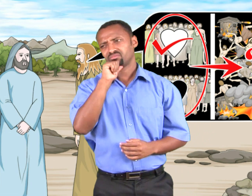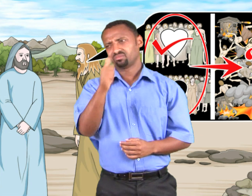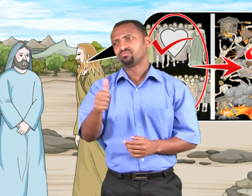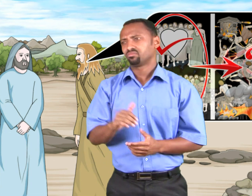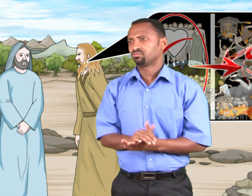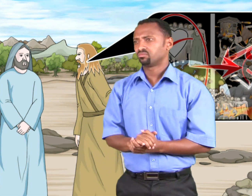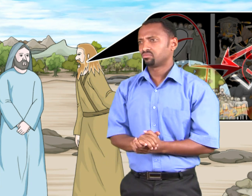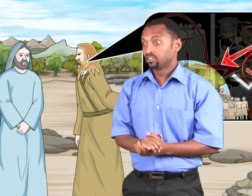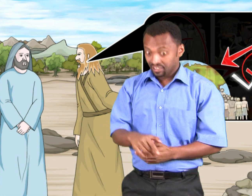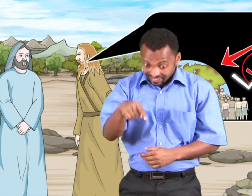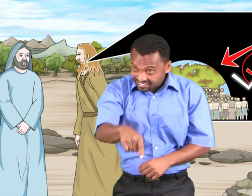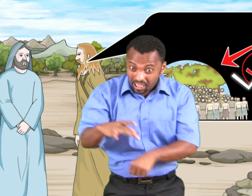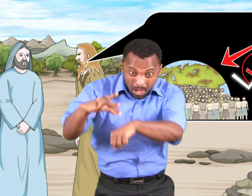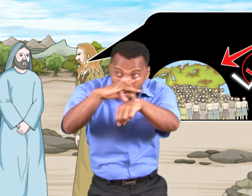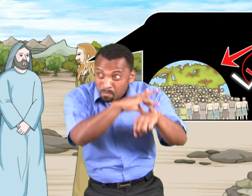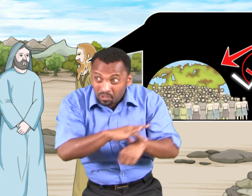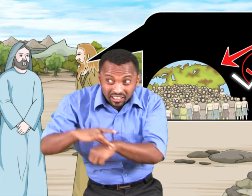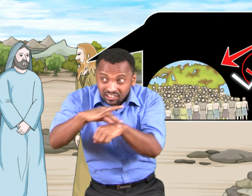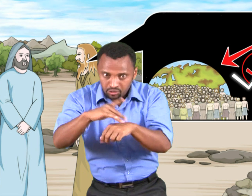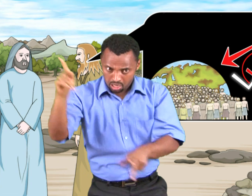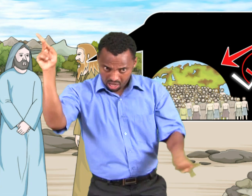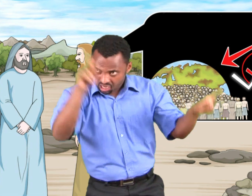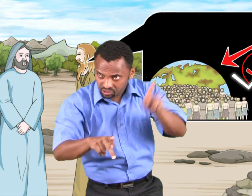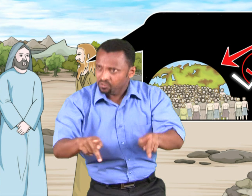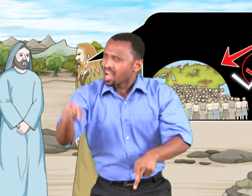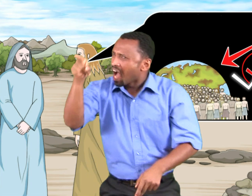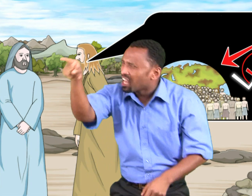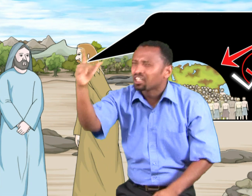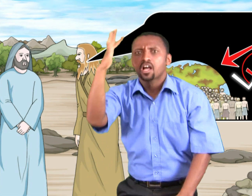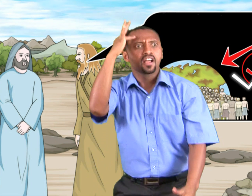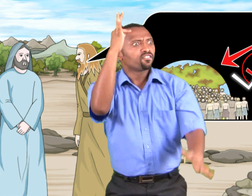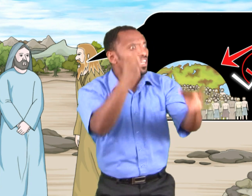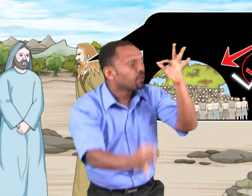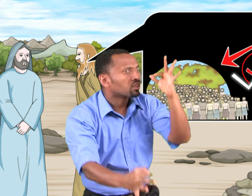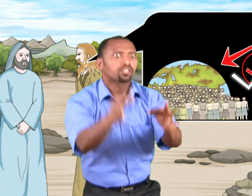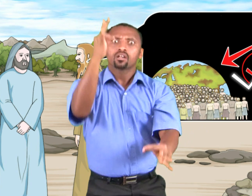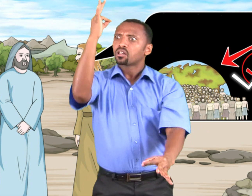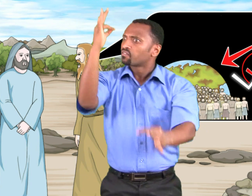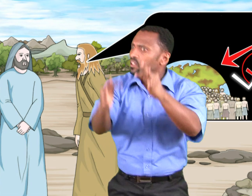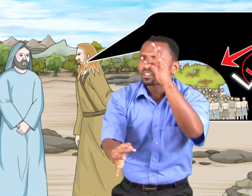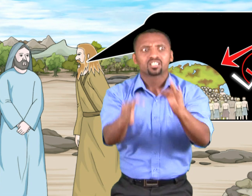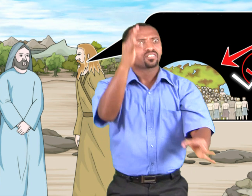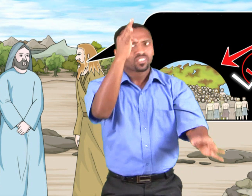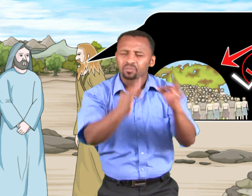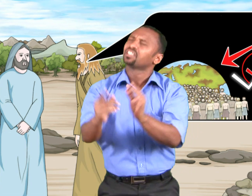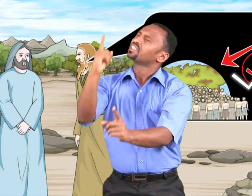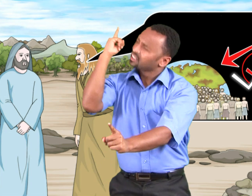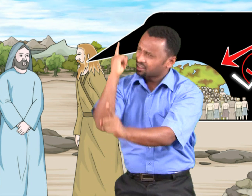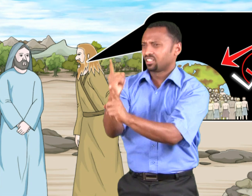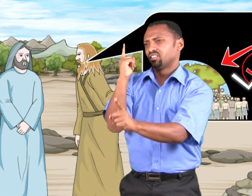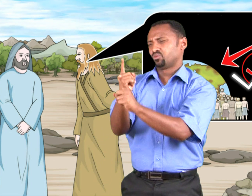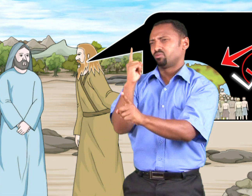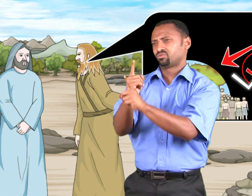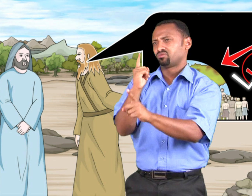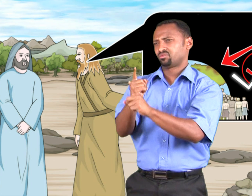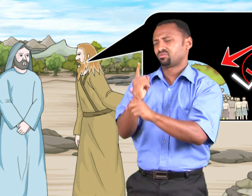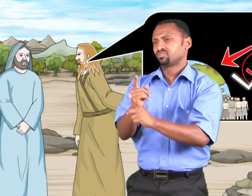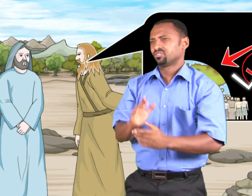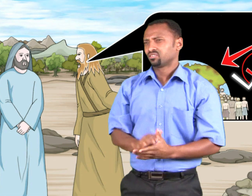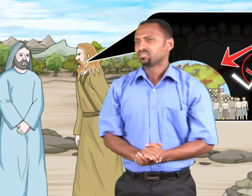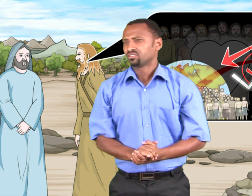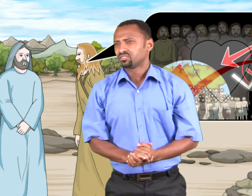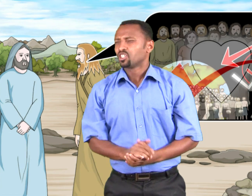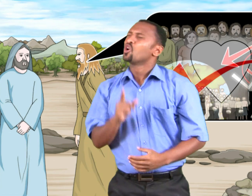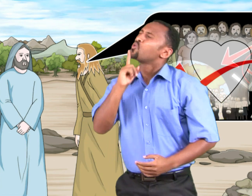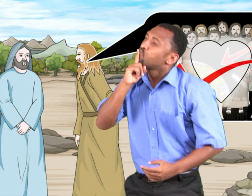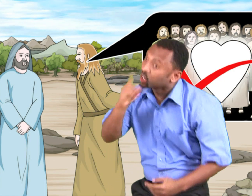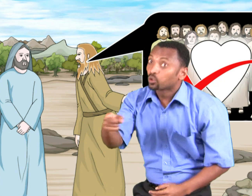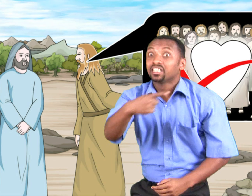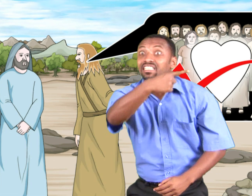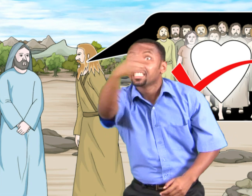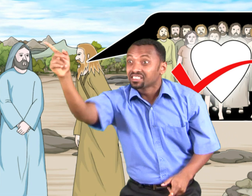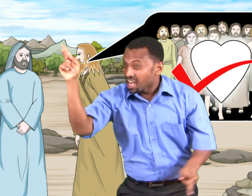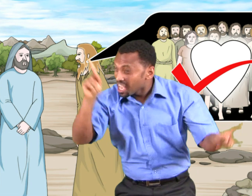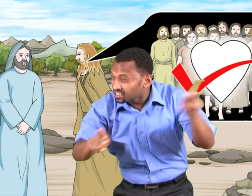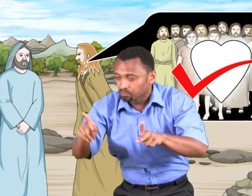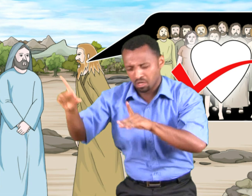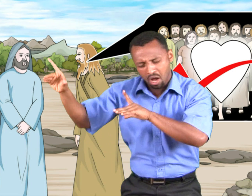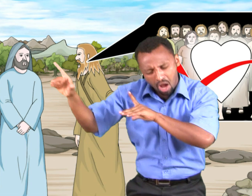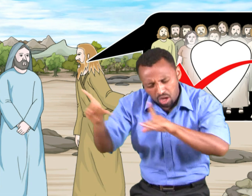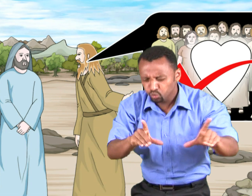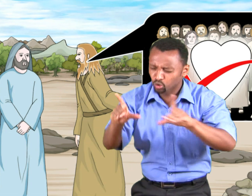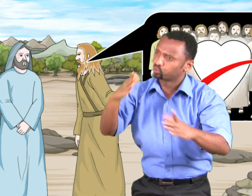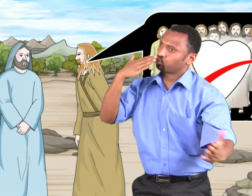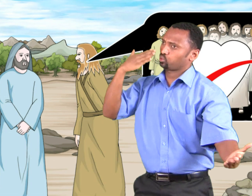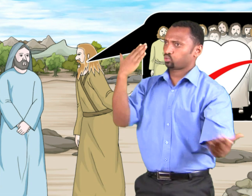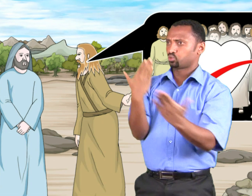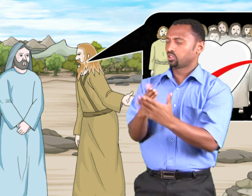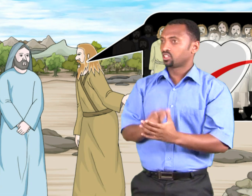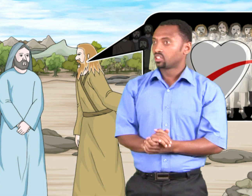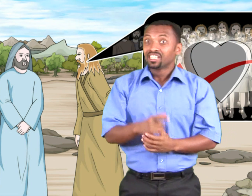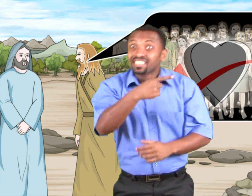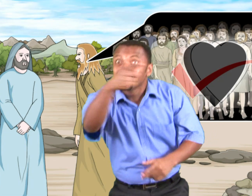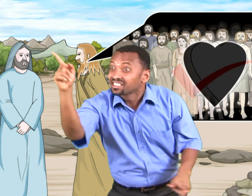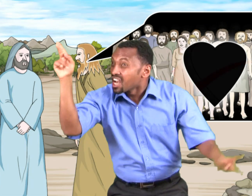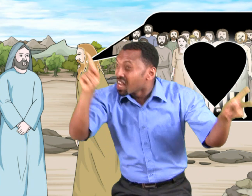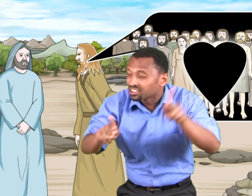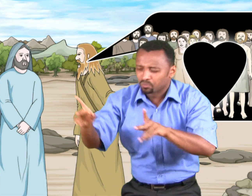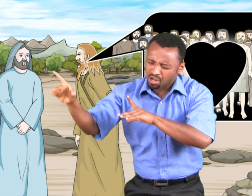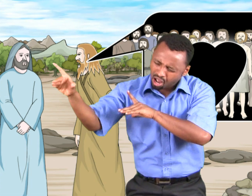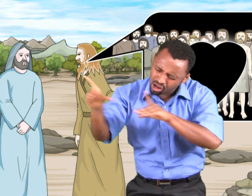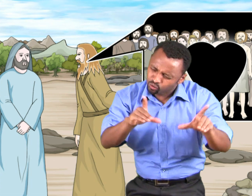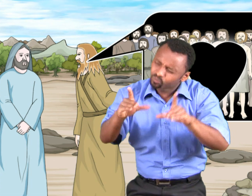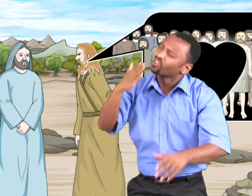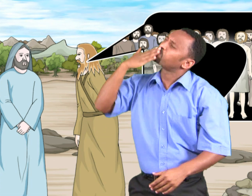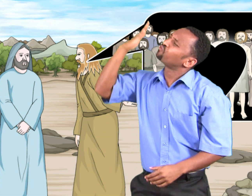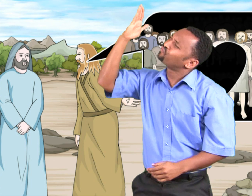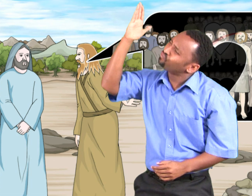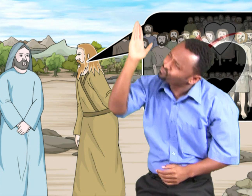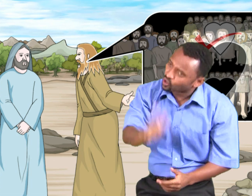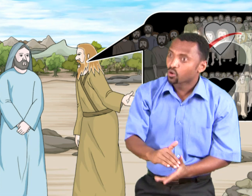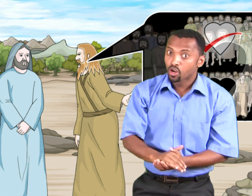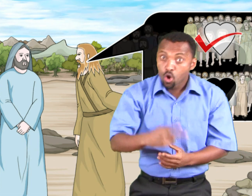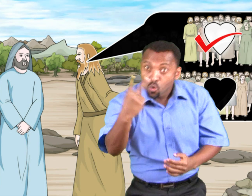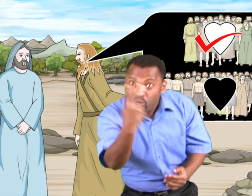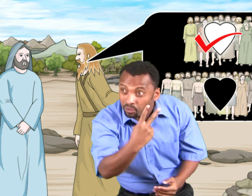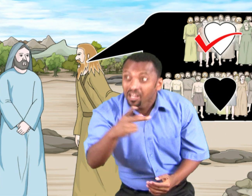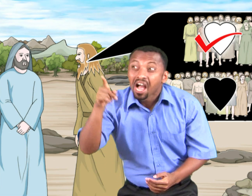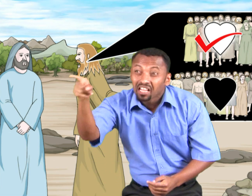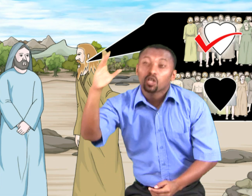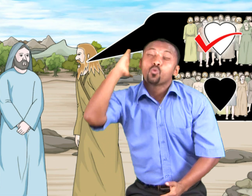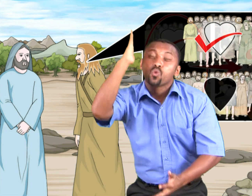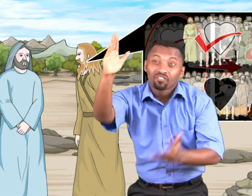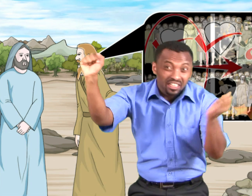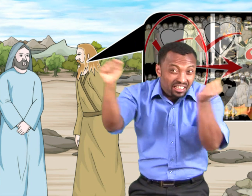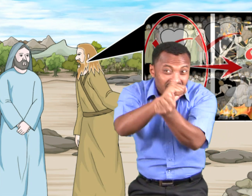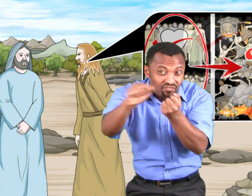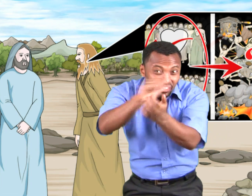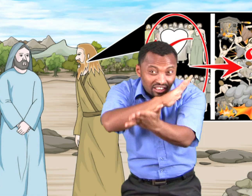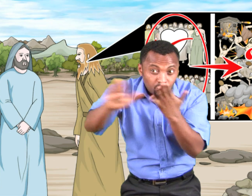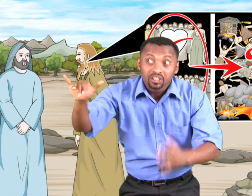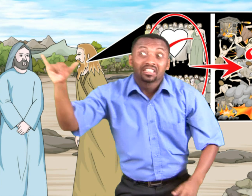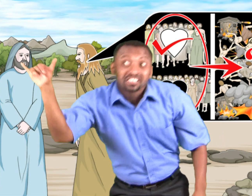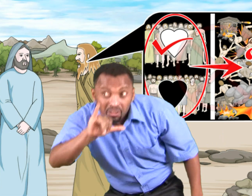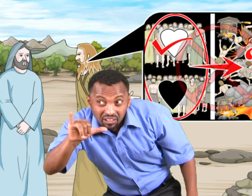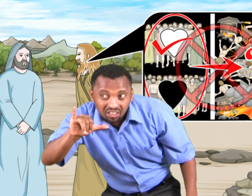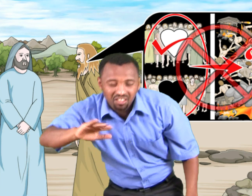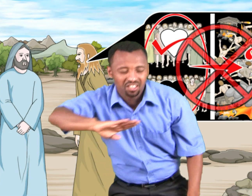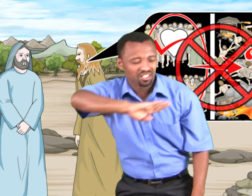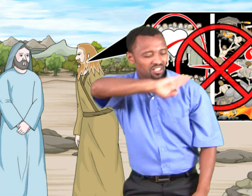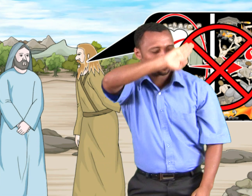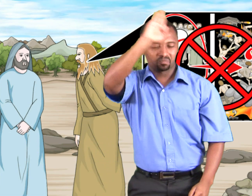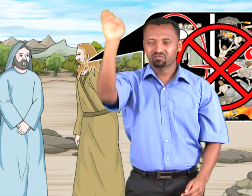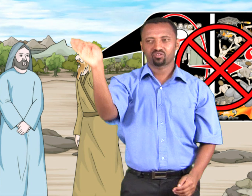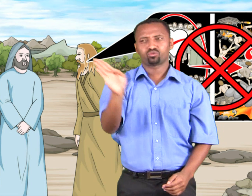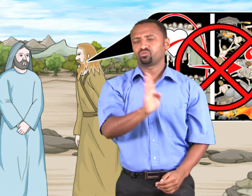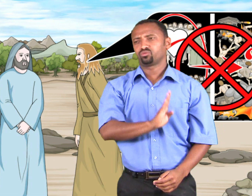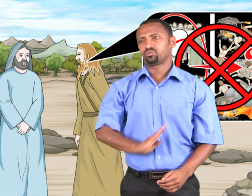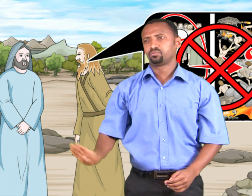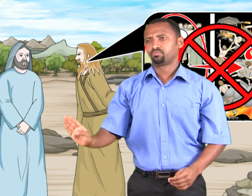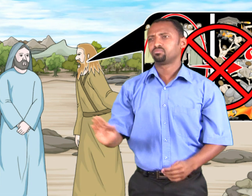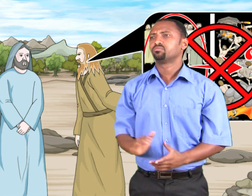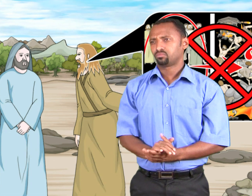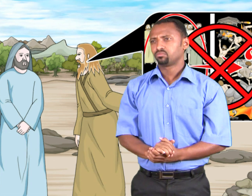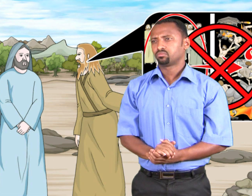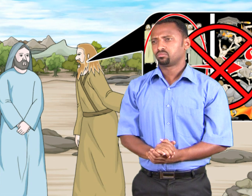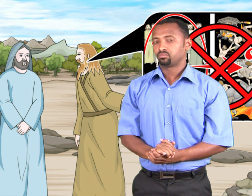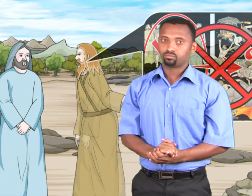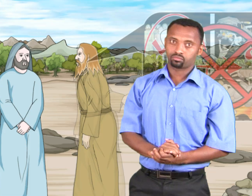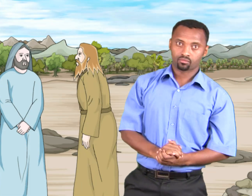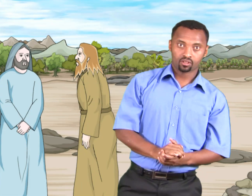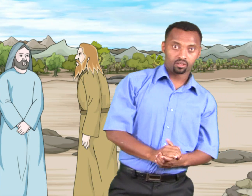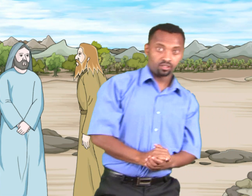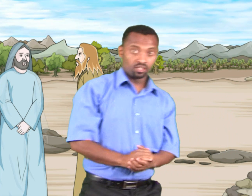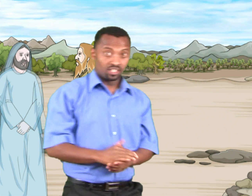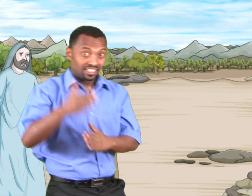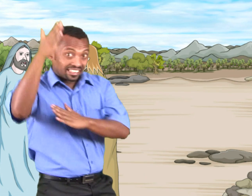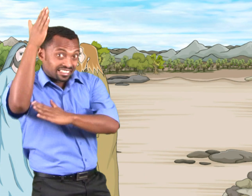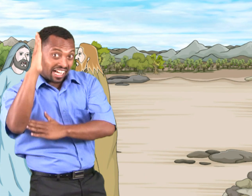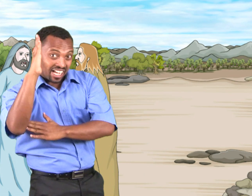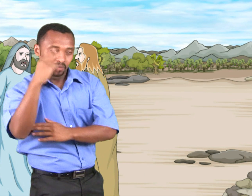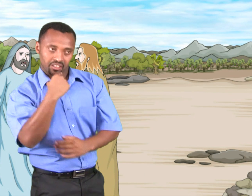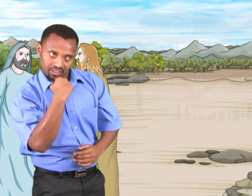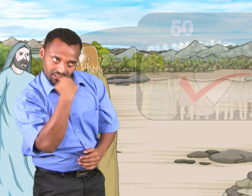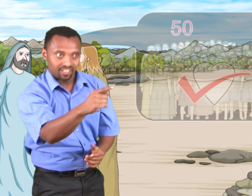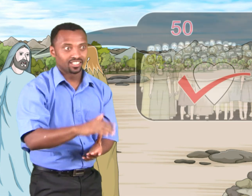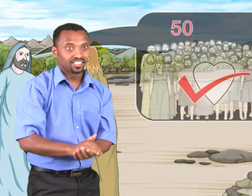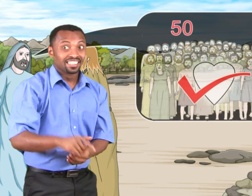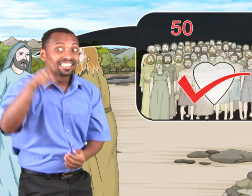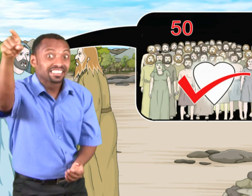Will not the Judge of all the earth do what is right?”